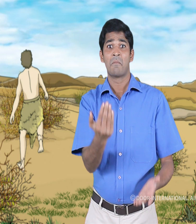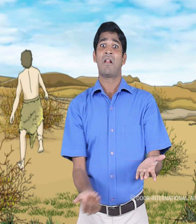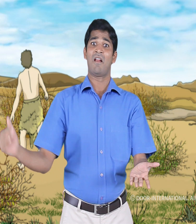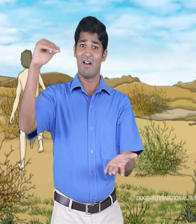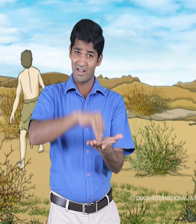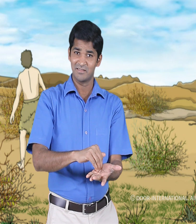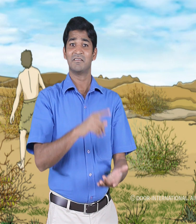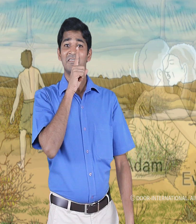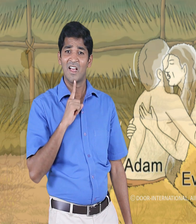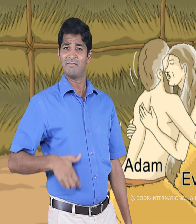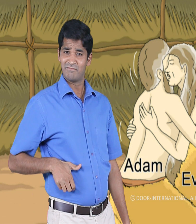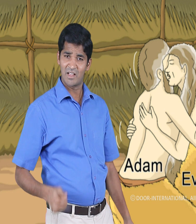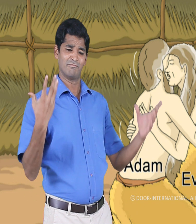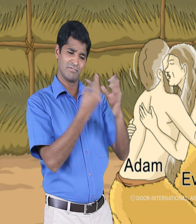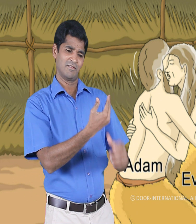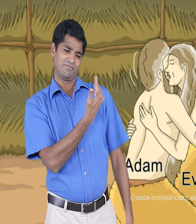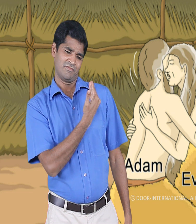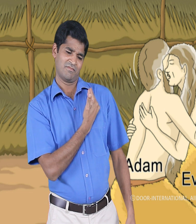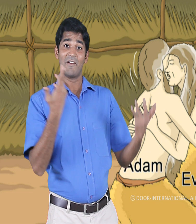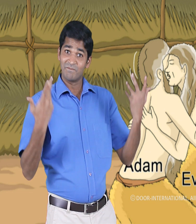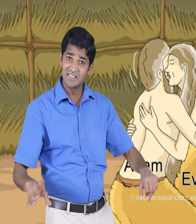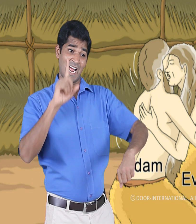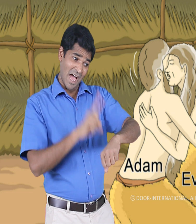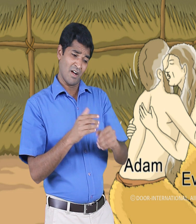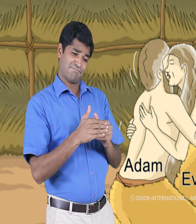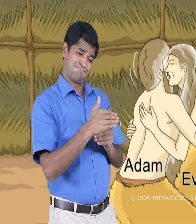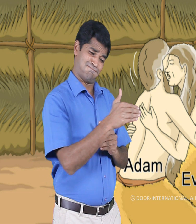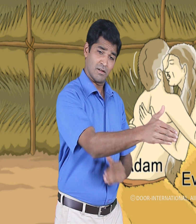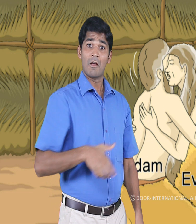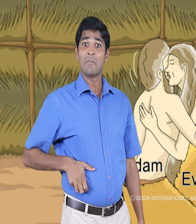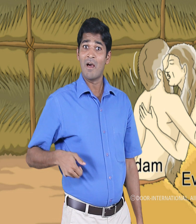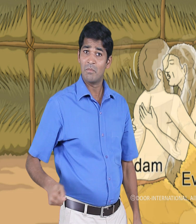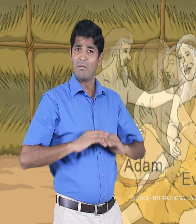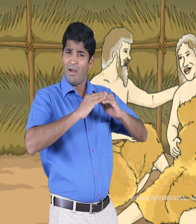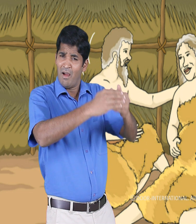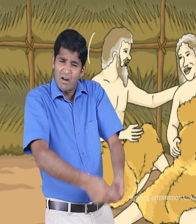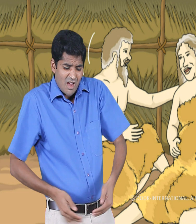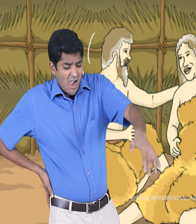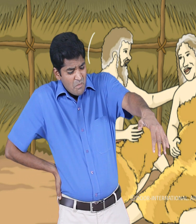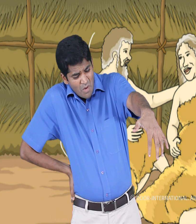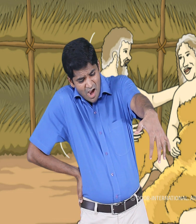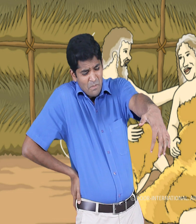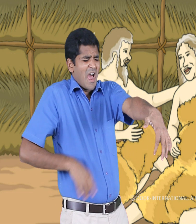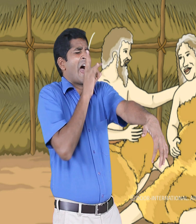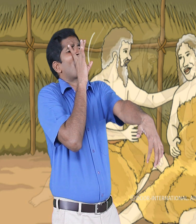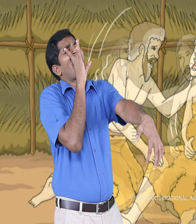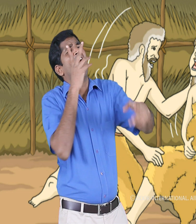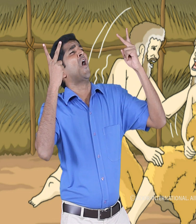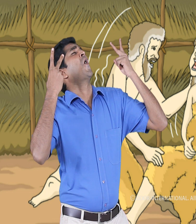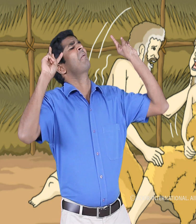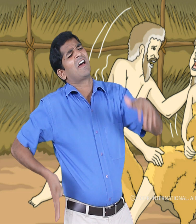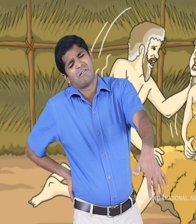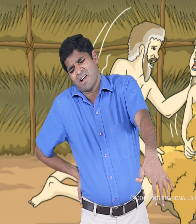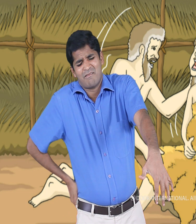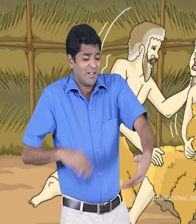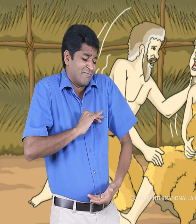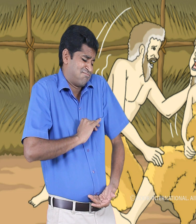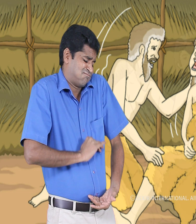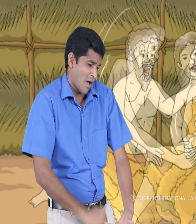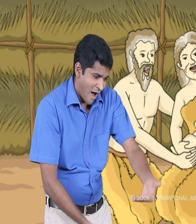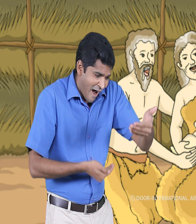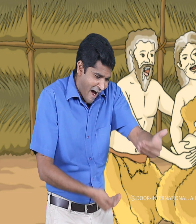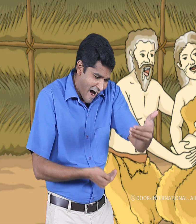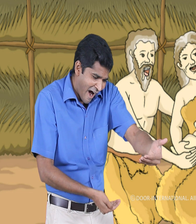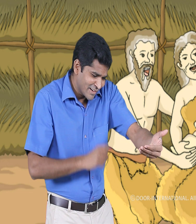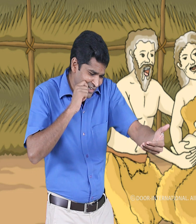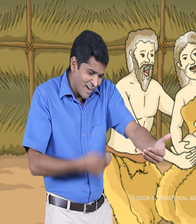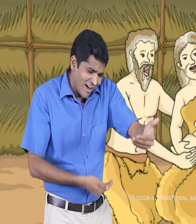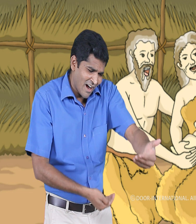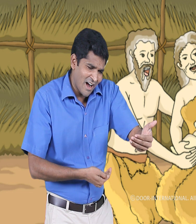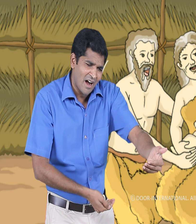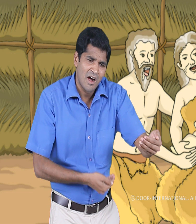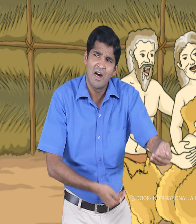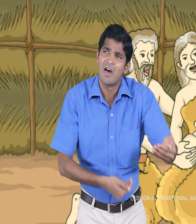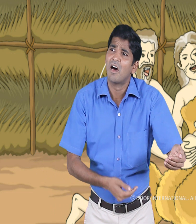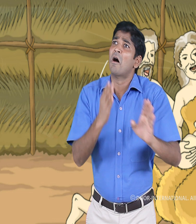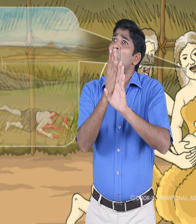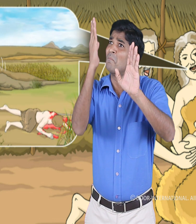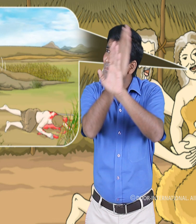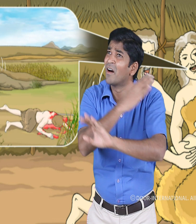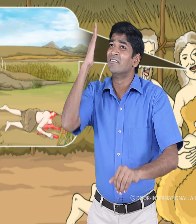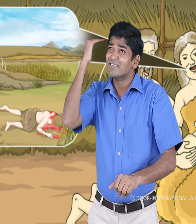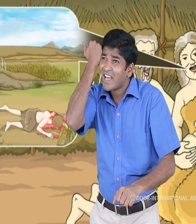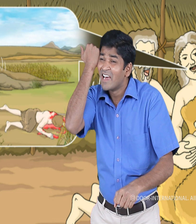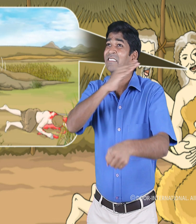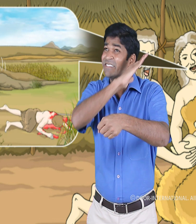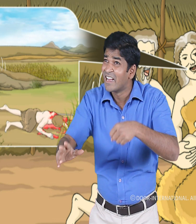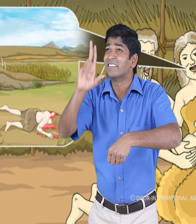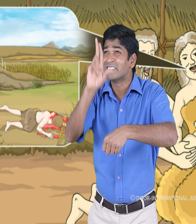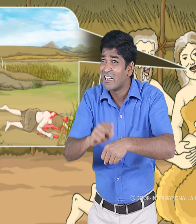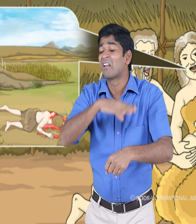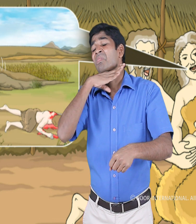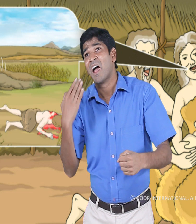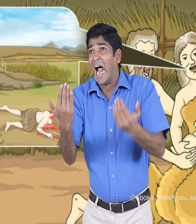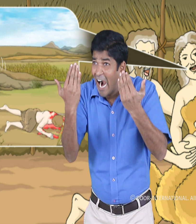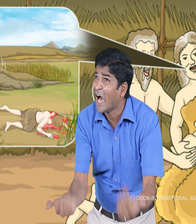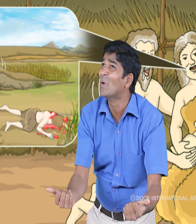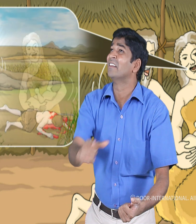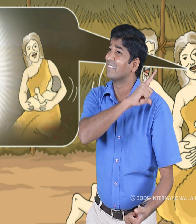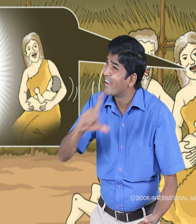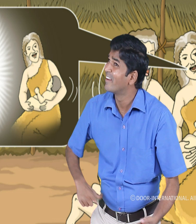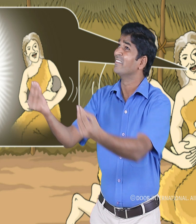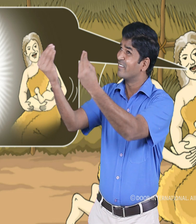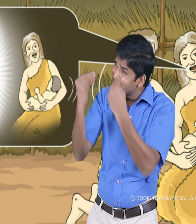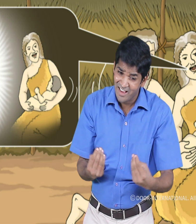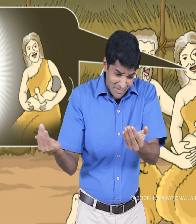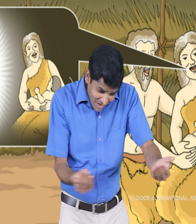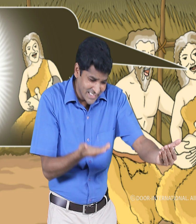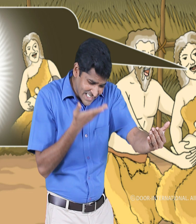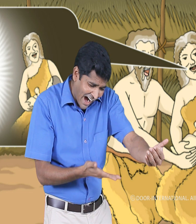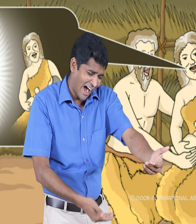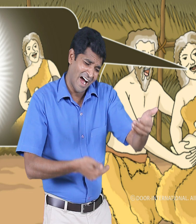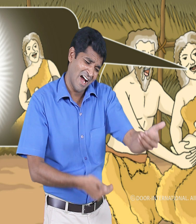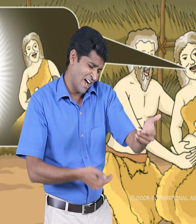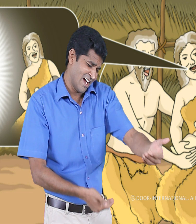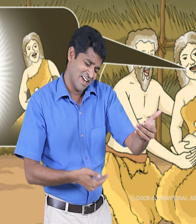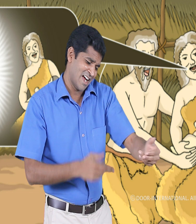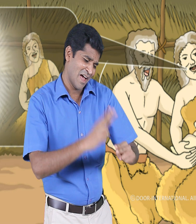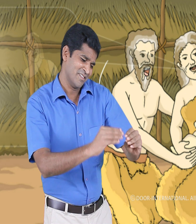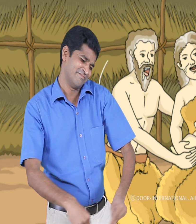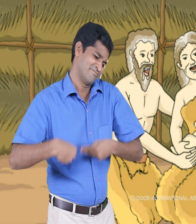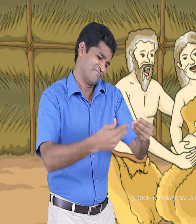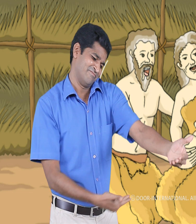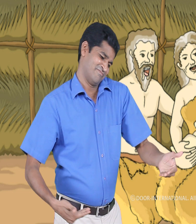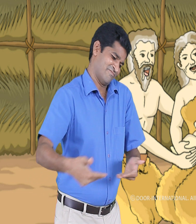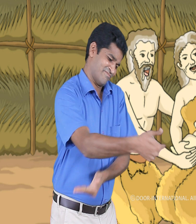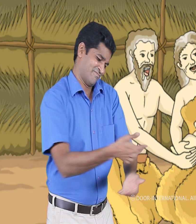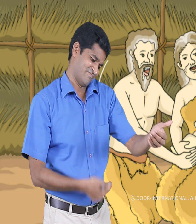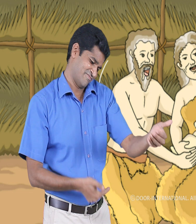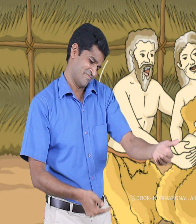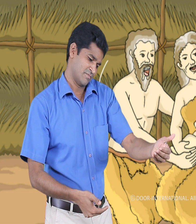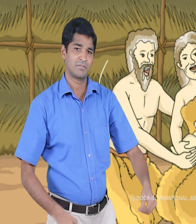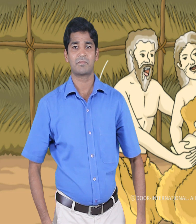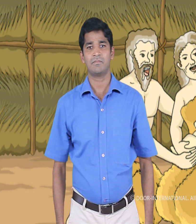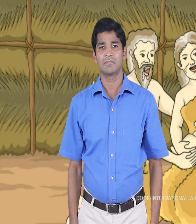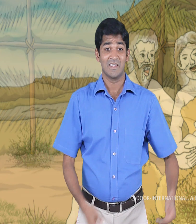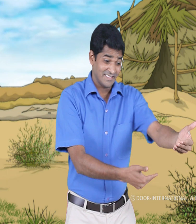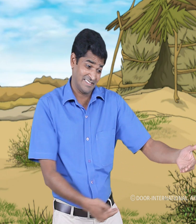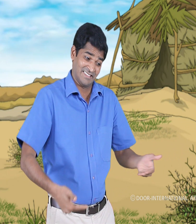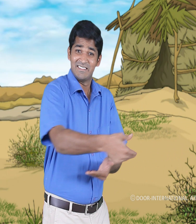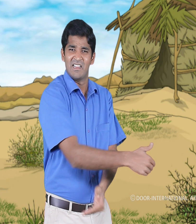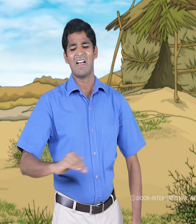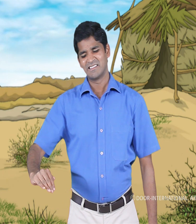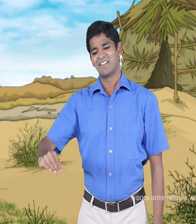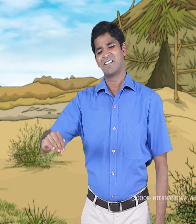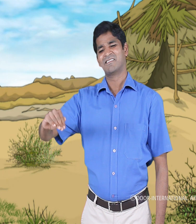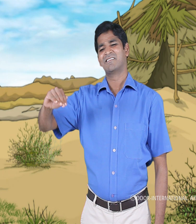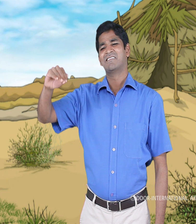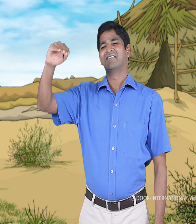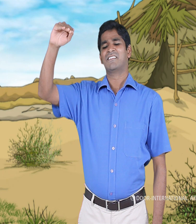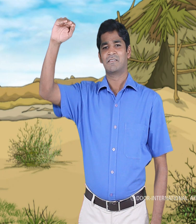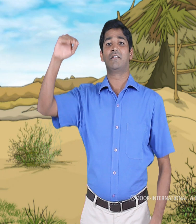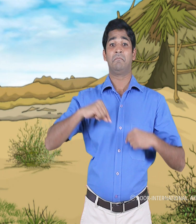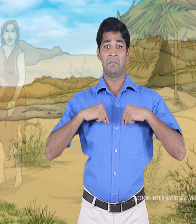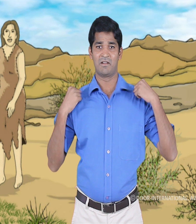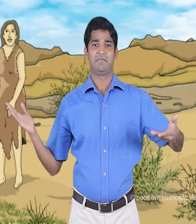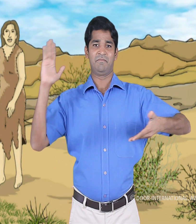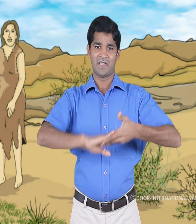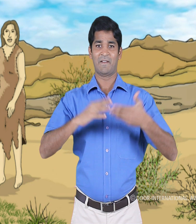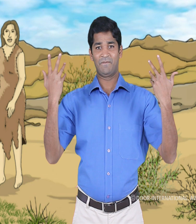And Adam again had relations with his wife, and she gave birth to a son and named him Seth, saying, “God has granted me another seed in place of Abel, since Cain killed him.”